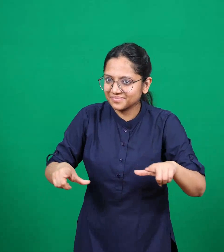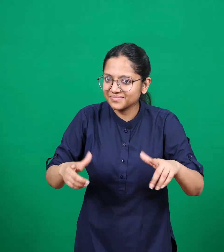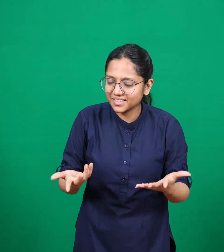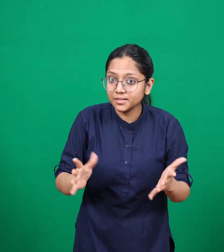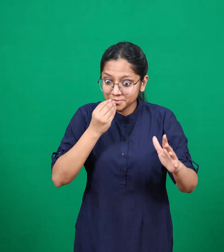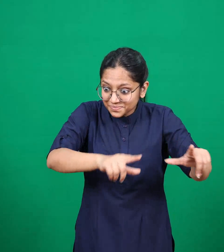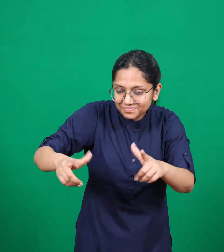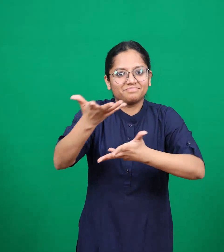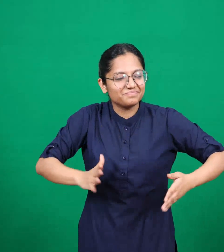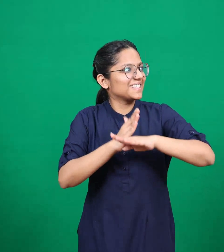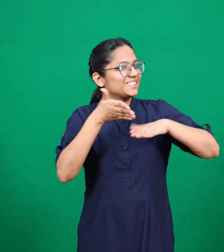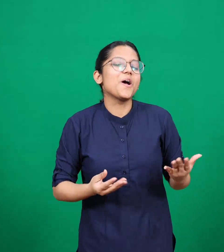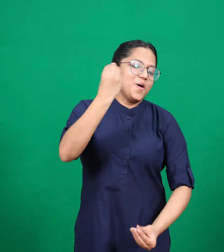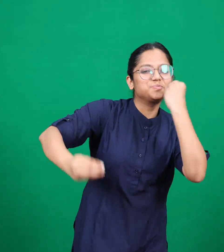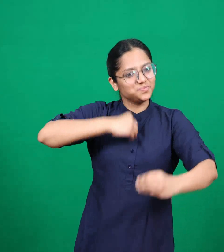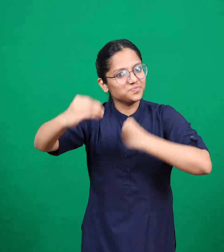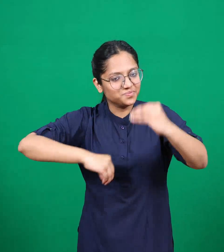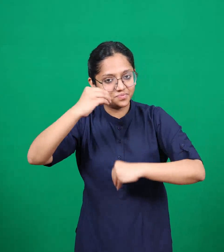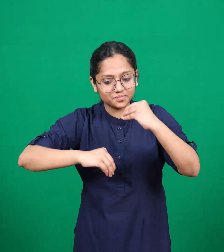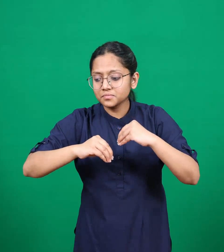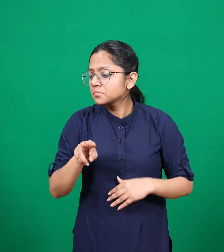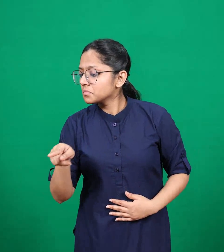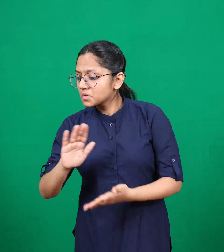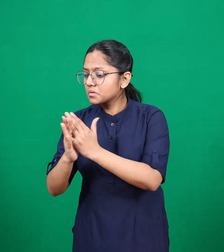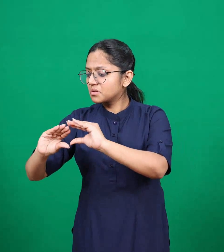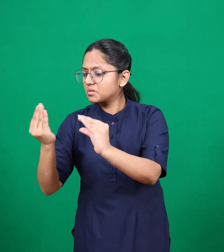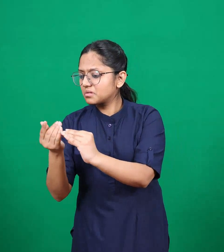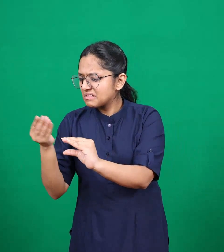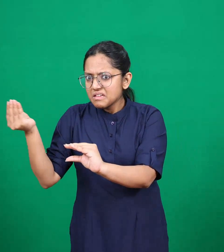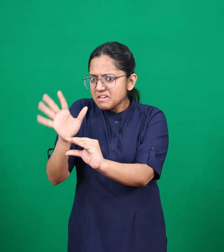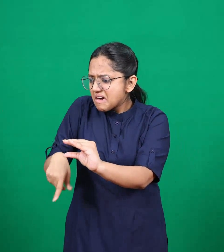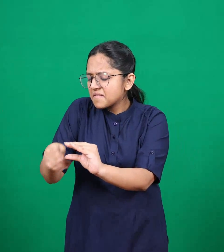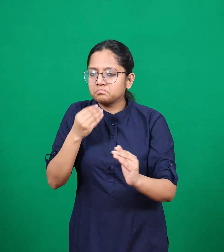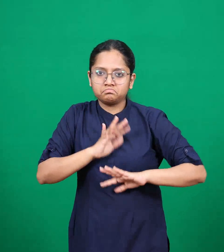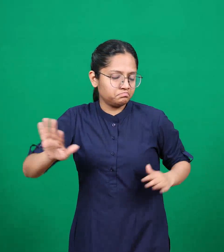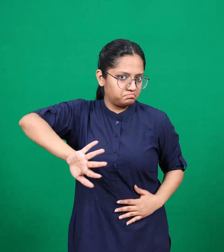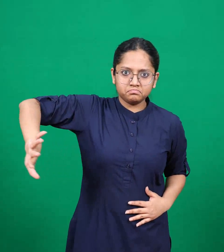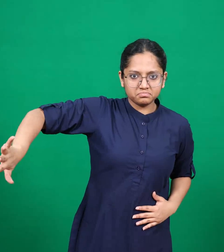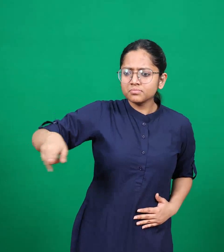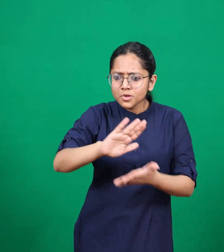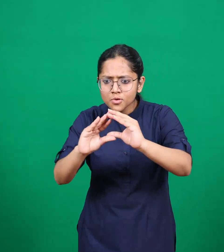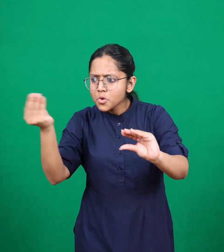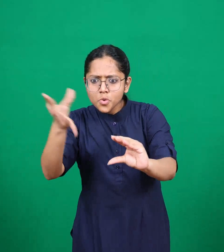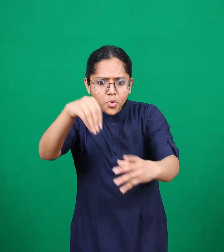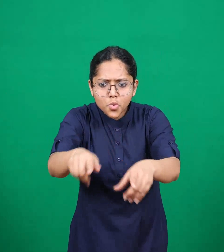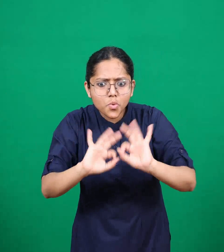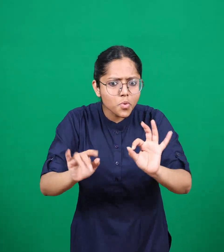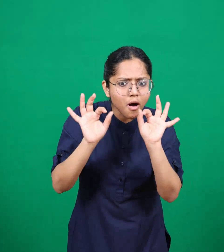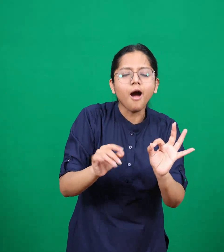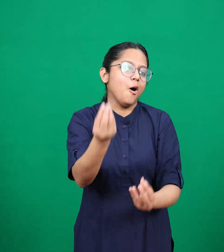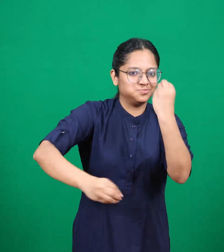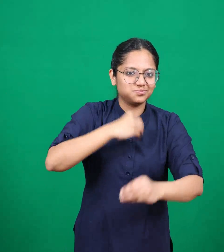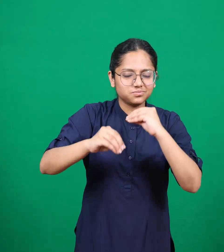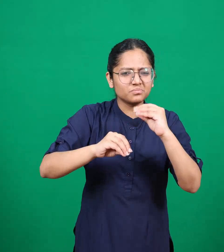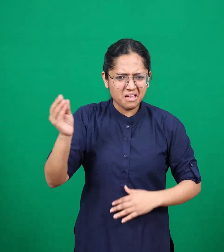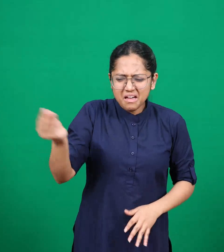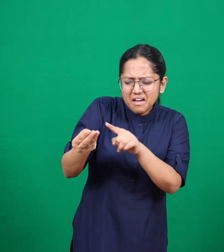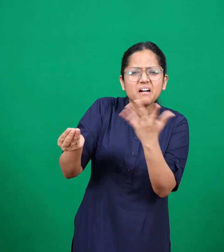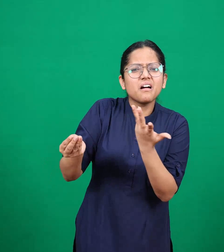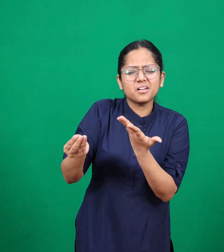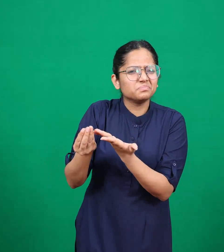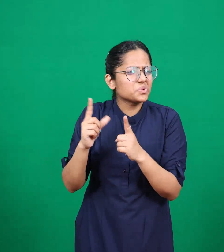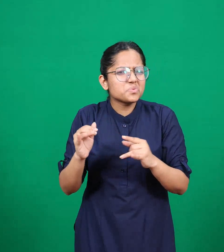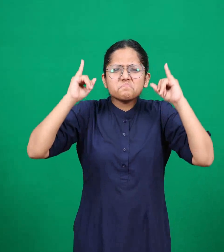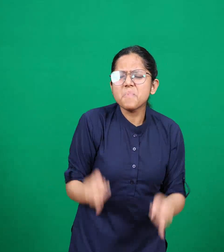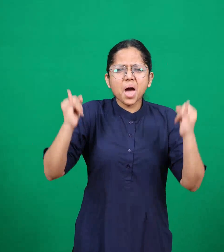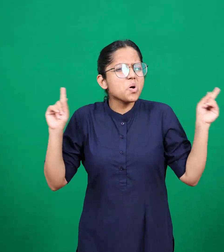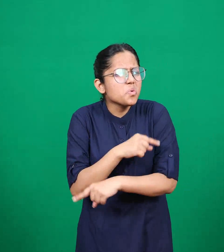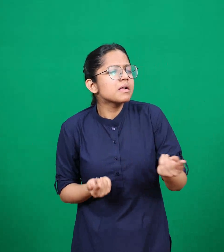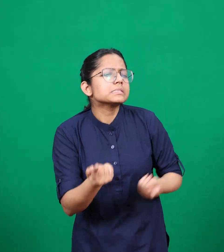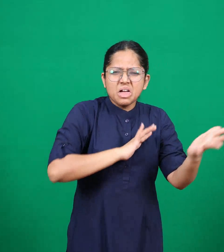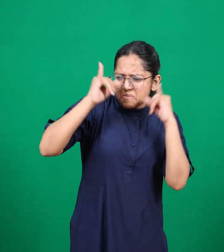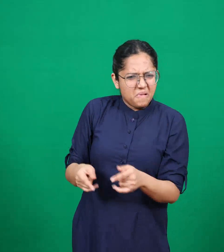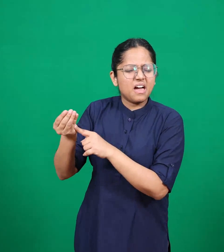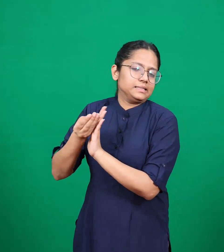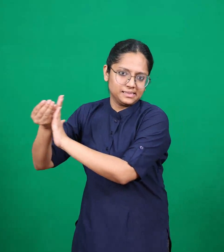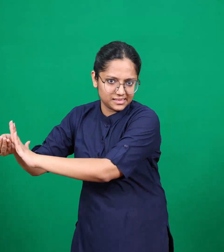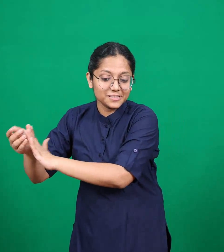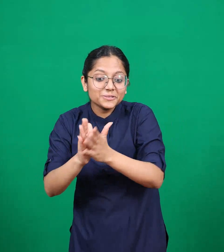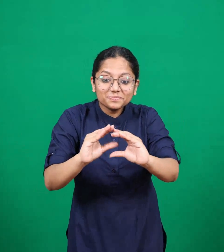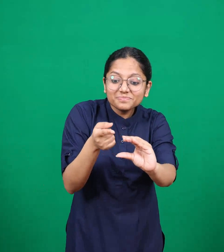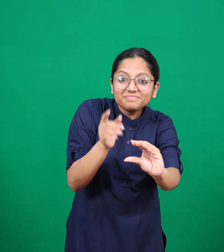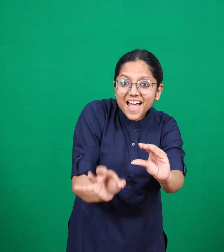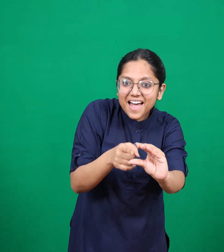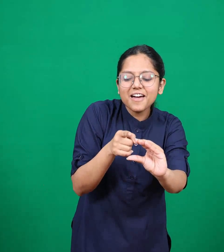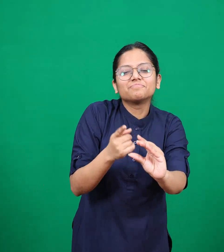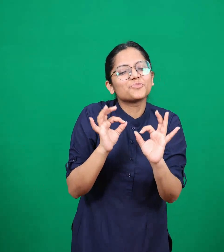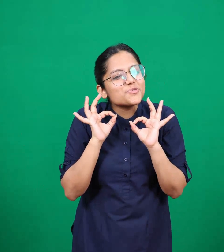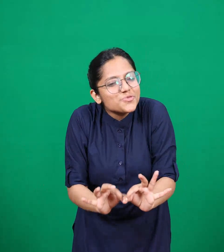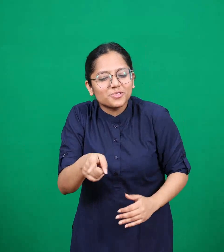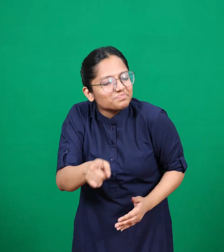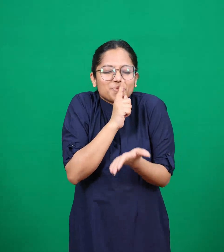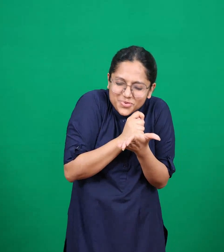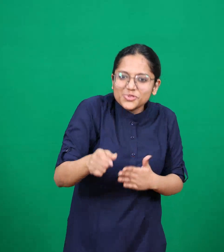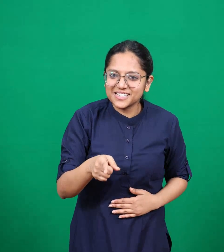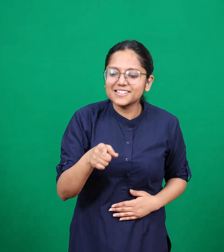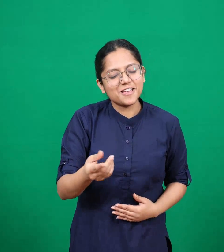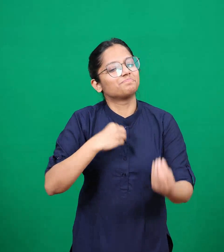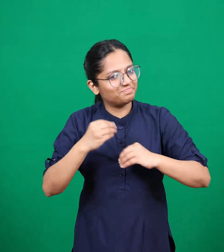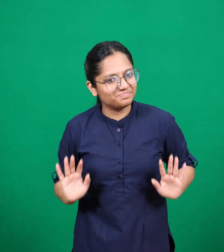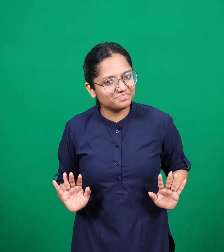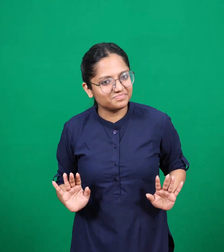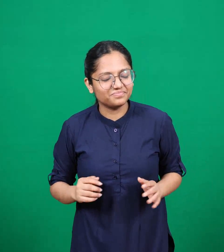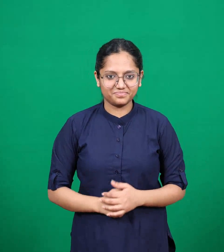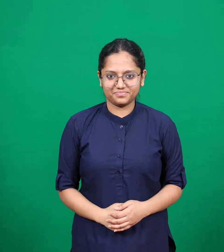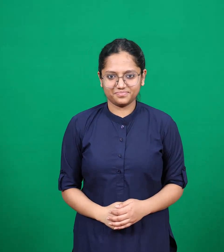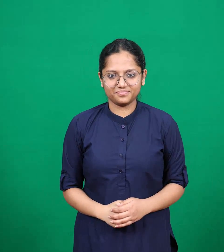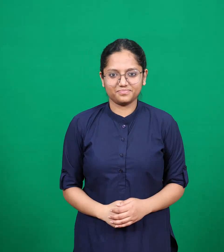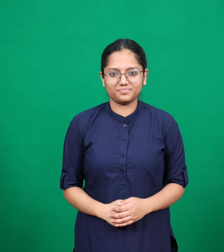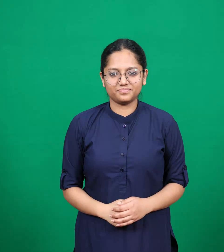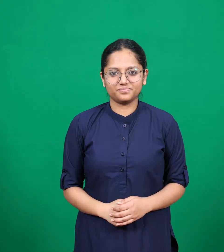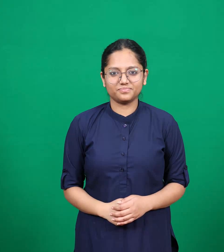Therefore let us keep the feast, not with the old bread, leavened with malice and wickedness, but with the unleavened bread of sincerity and of truth.